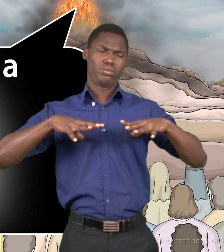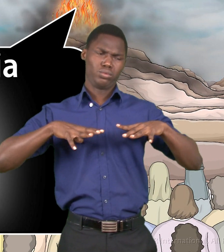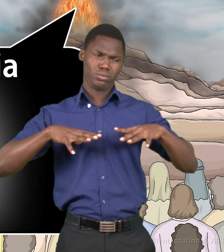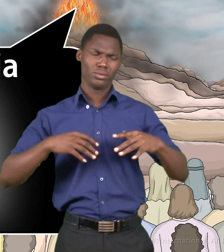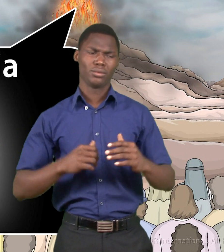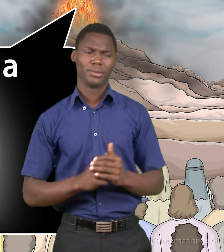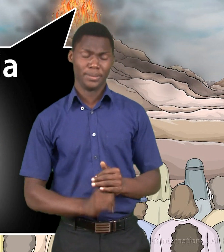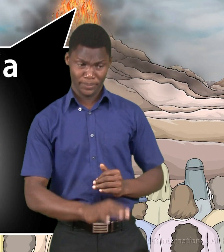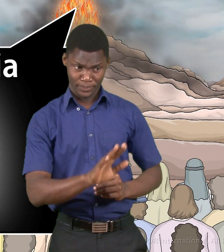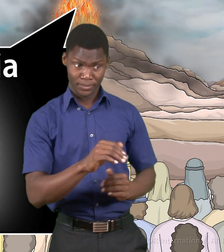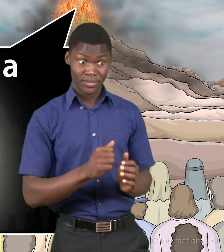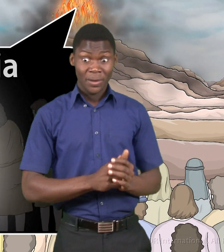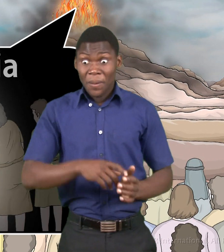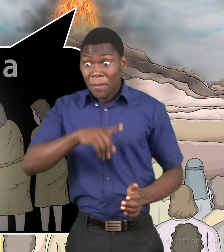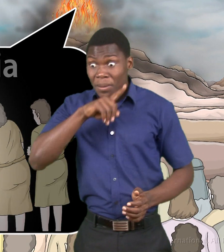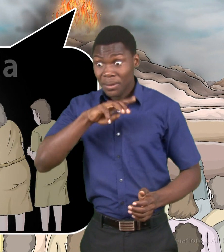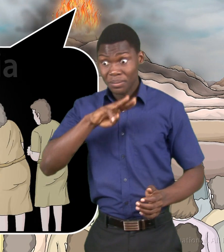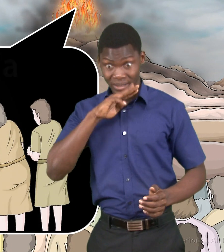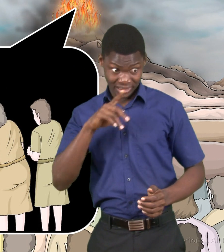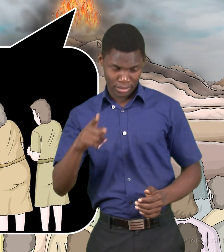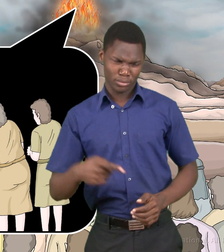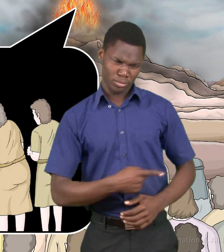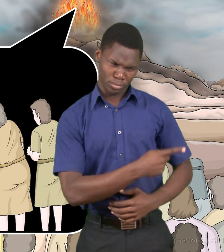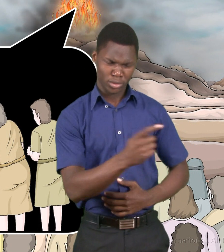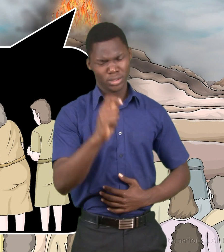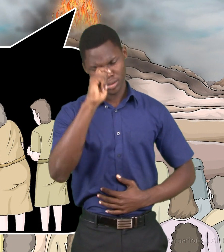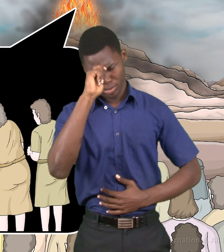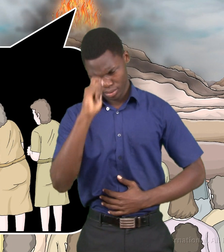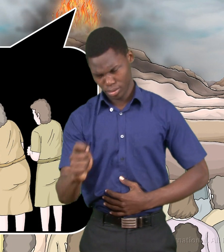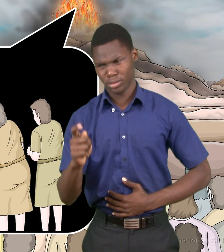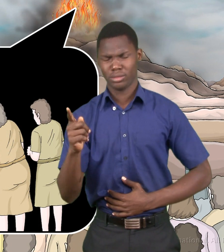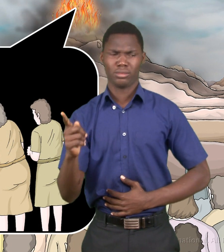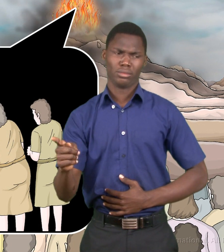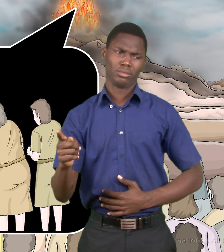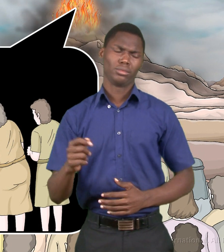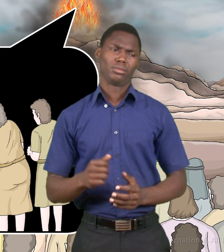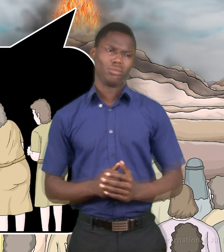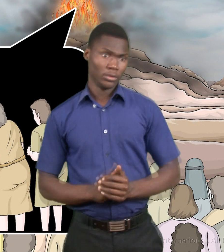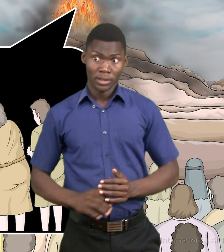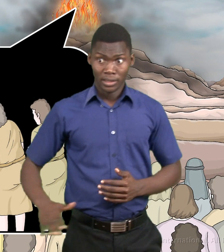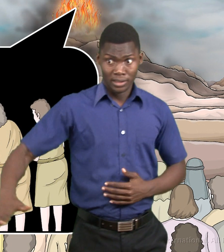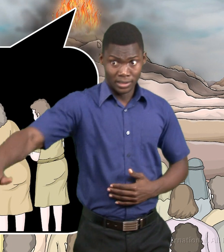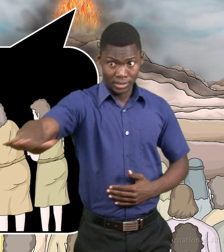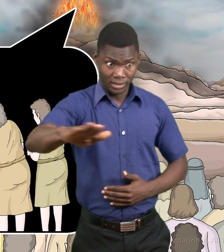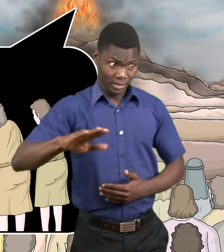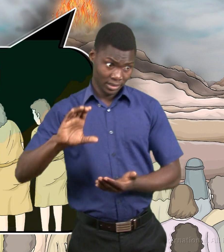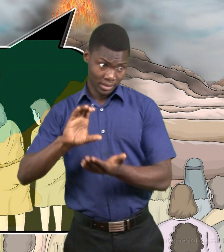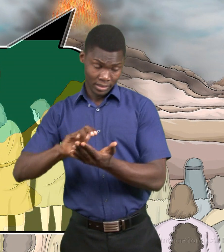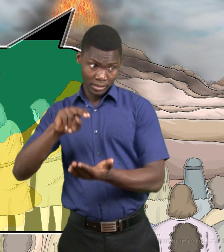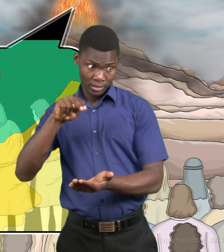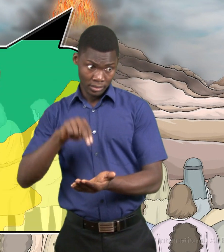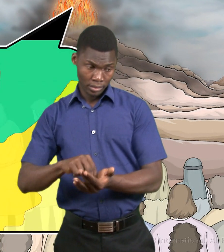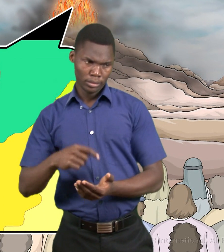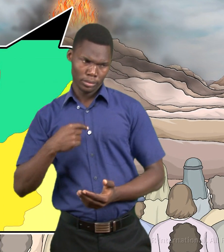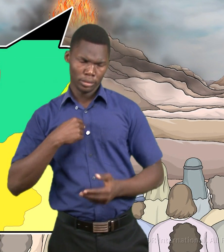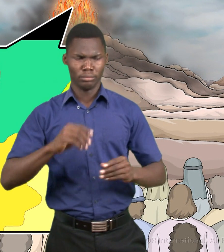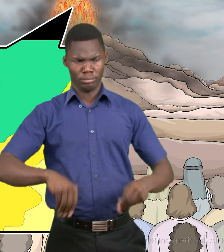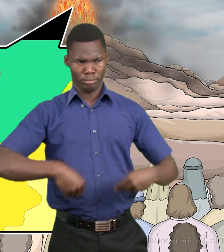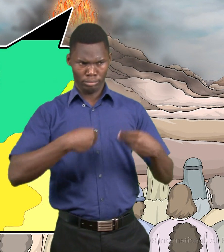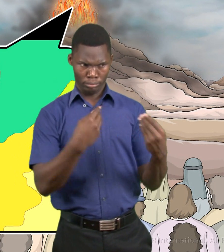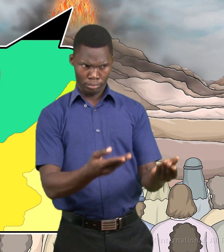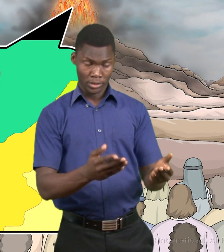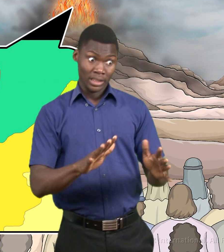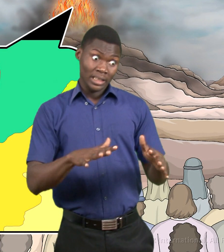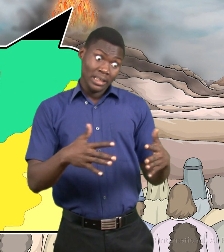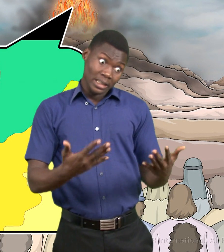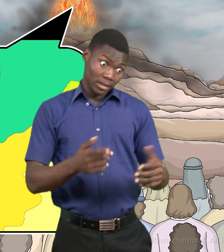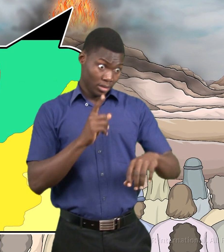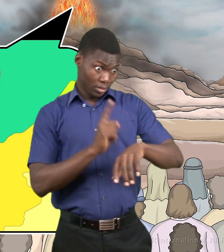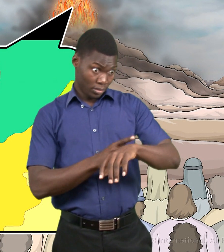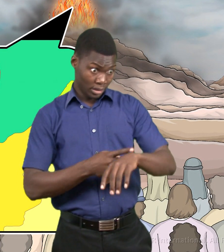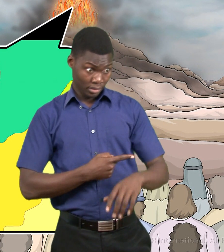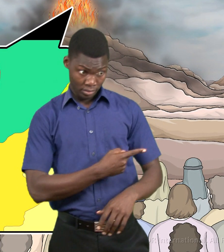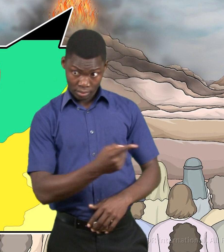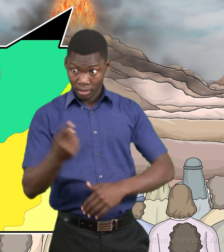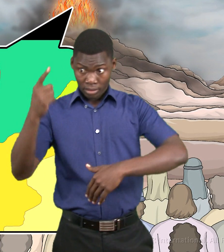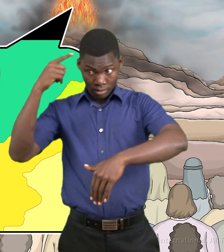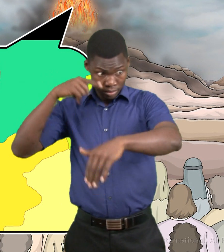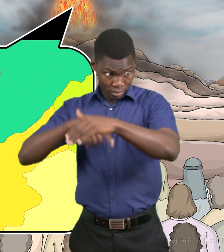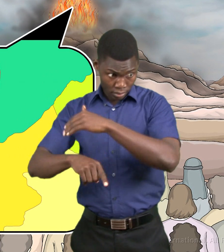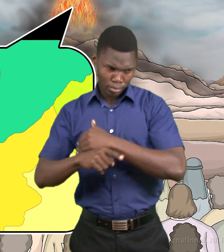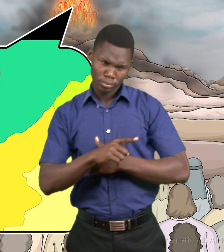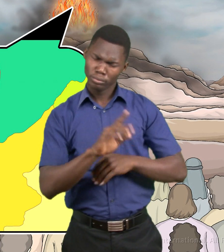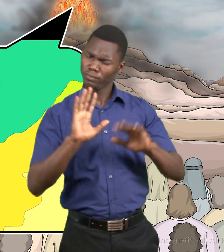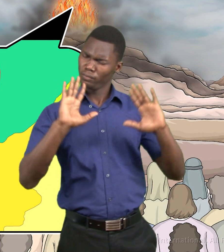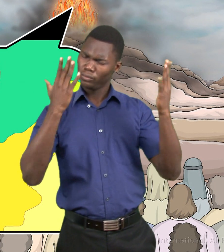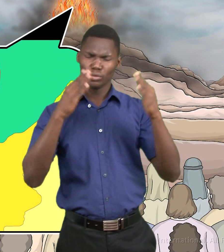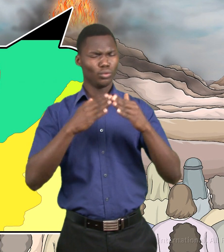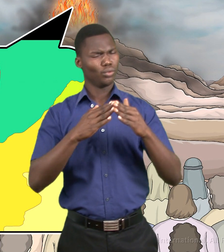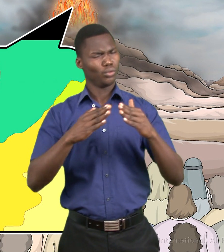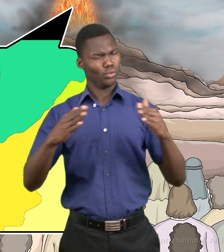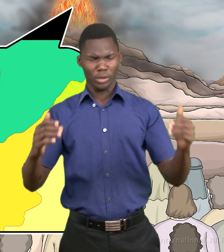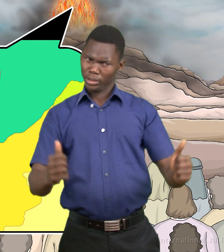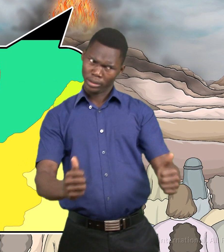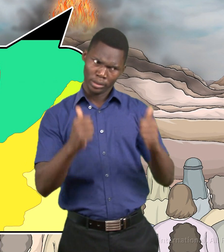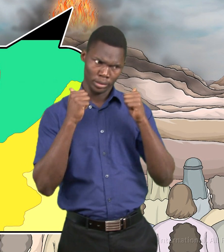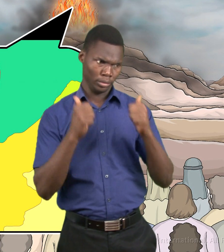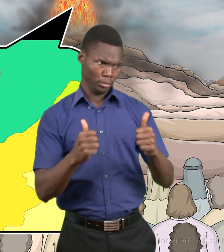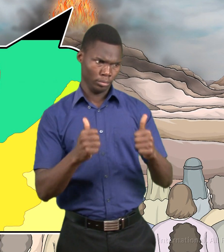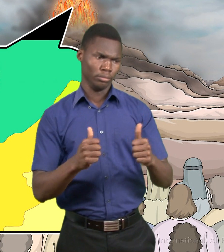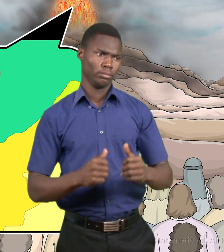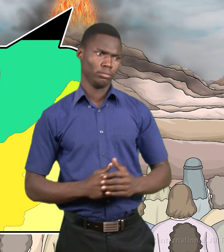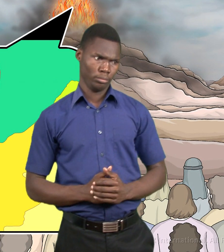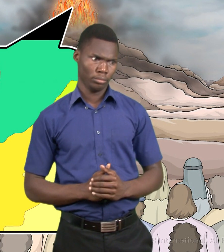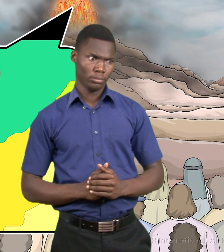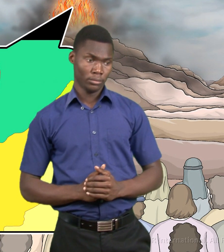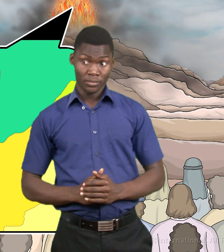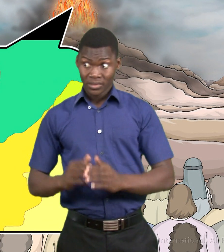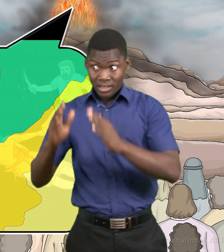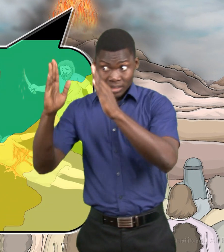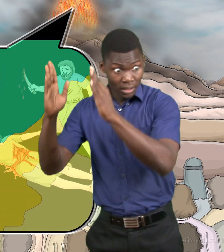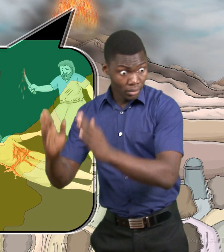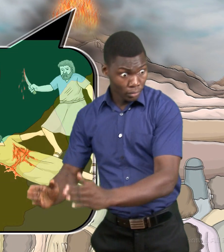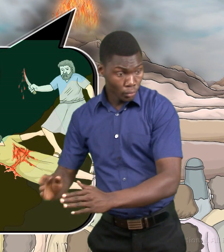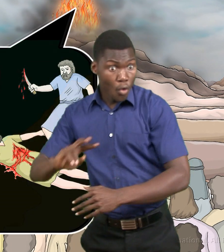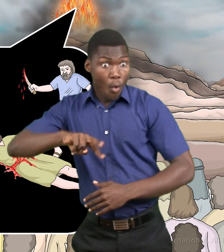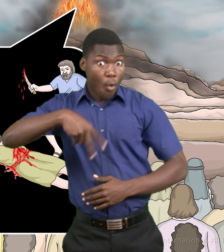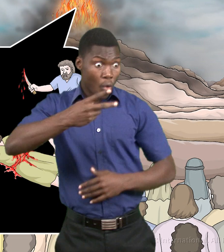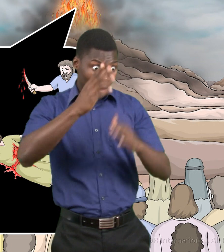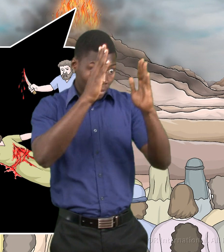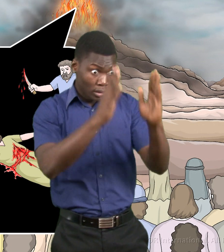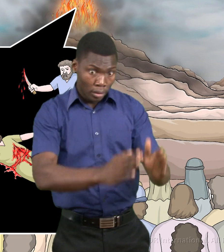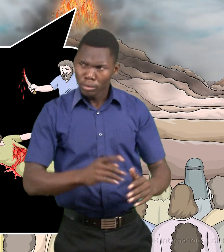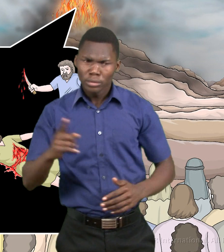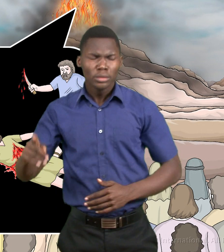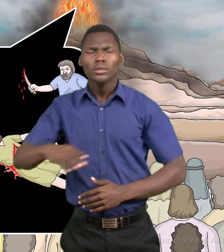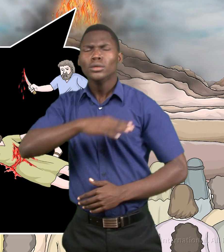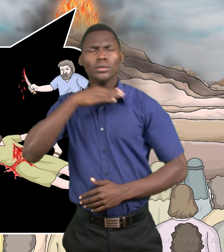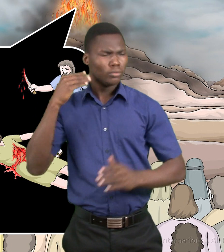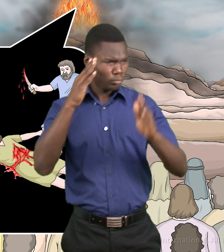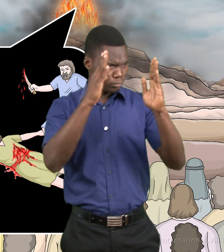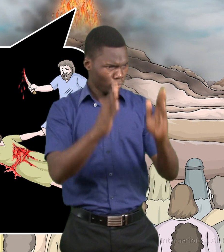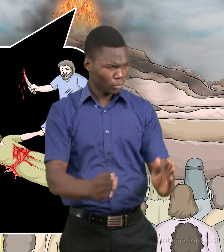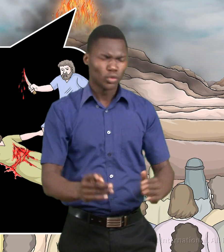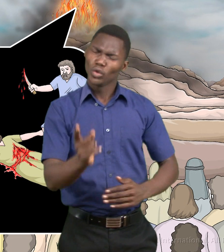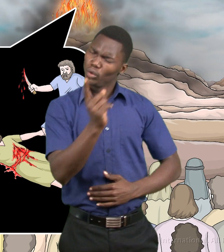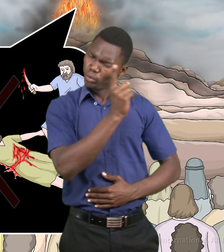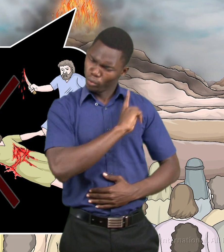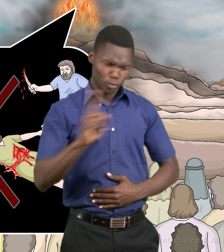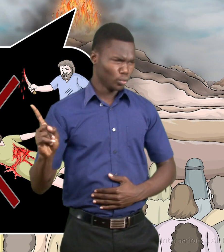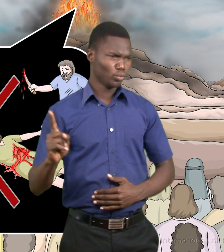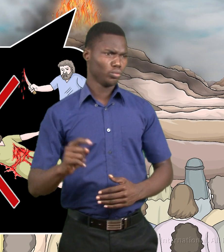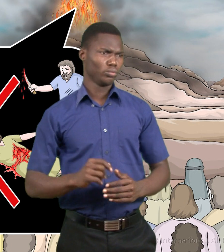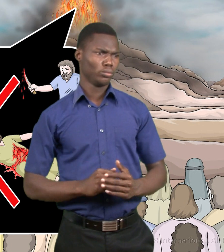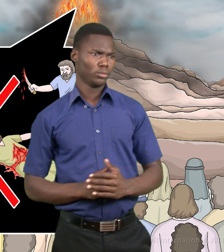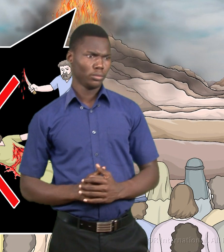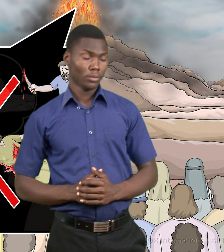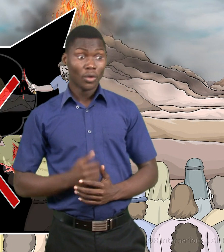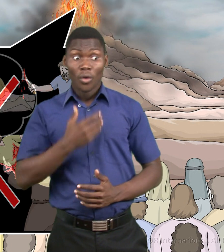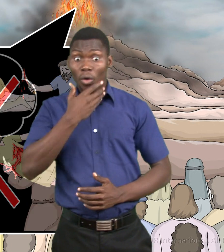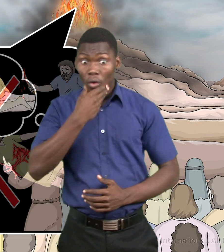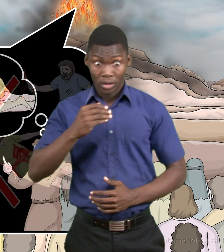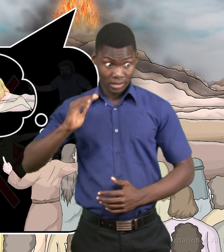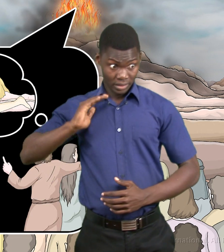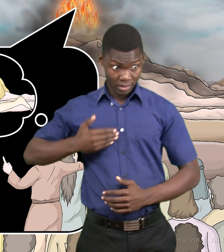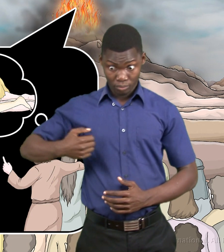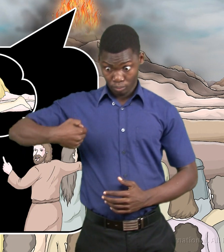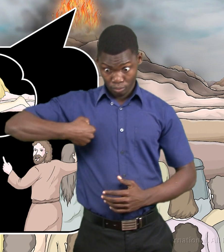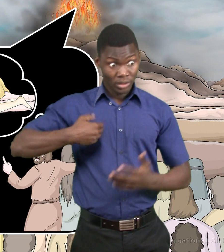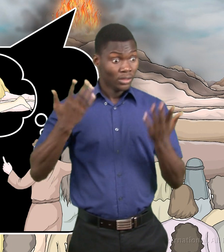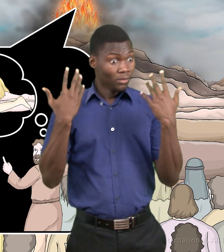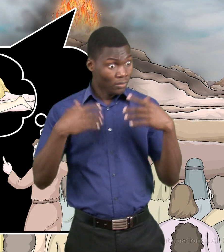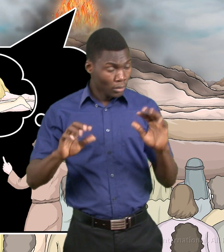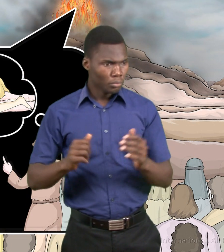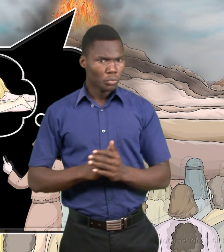Honor your father and mother, so that your days may be long in the land that the LORD your God is giving you. You shall not murder.